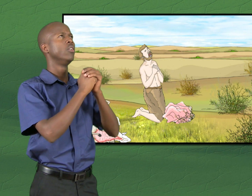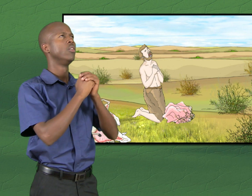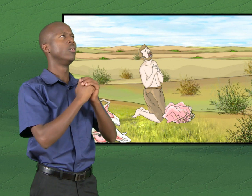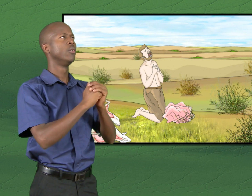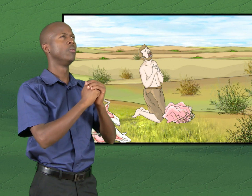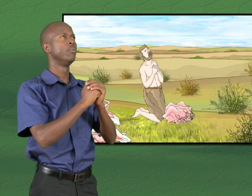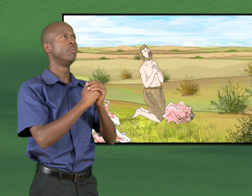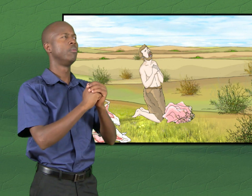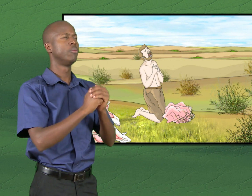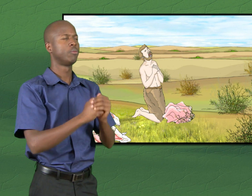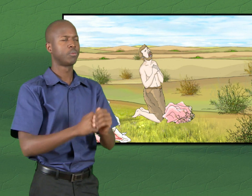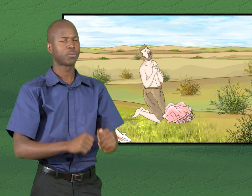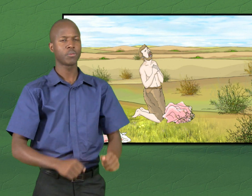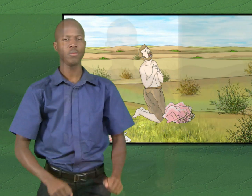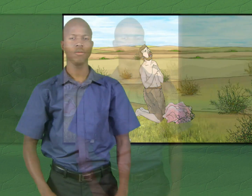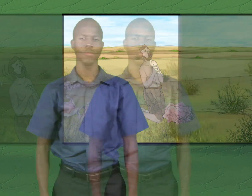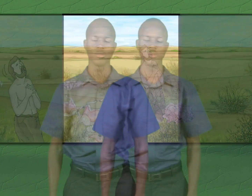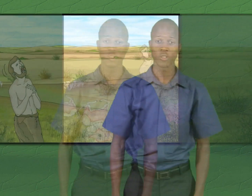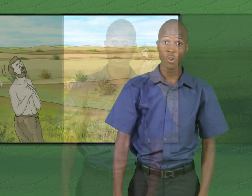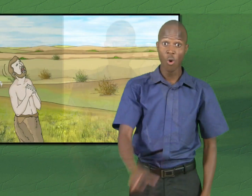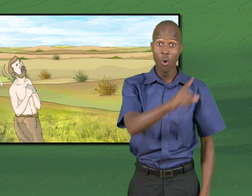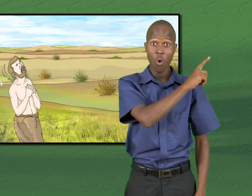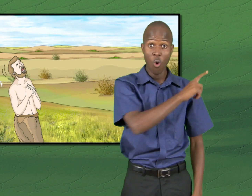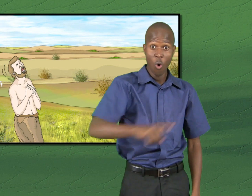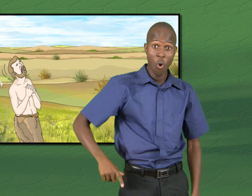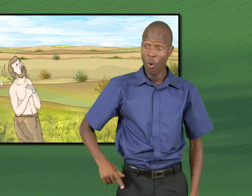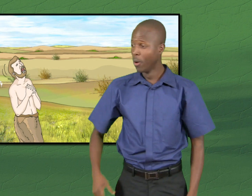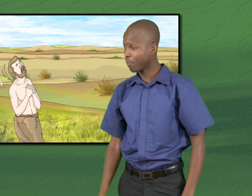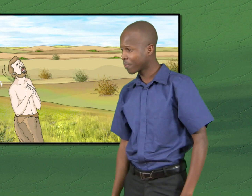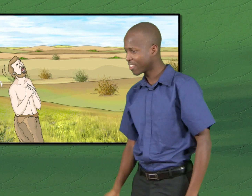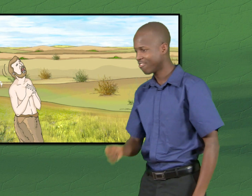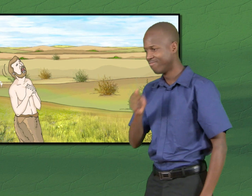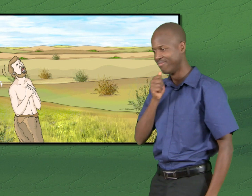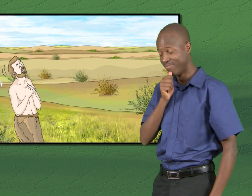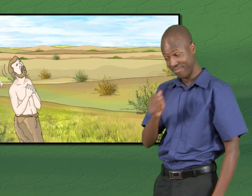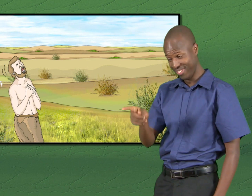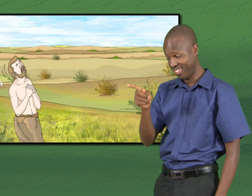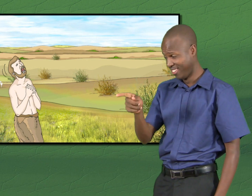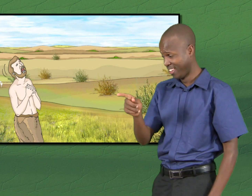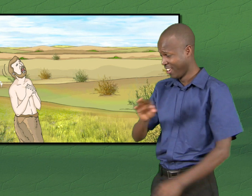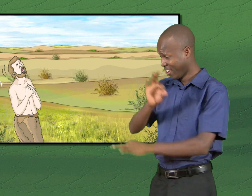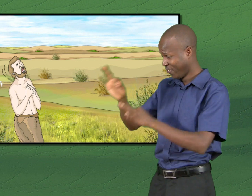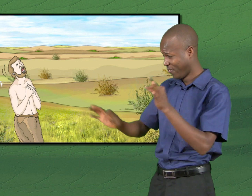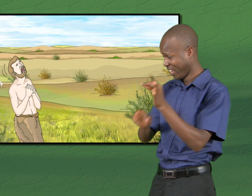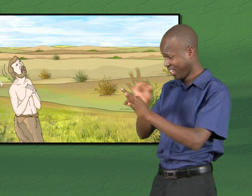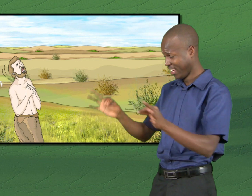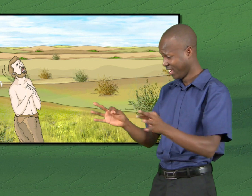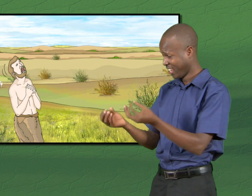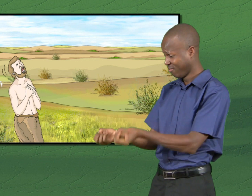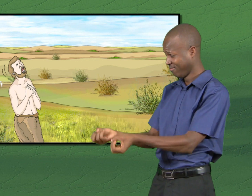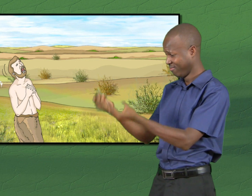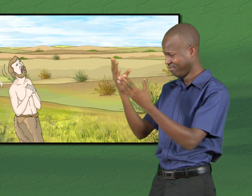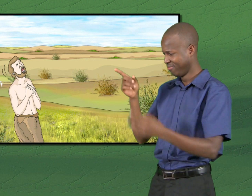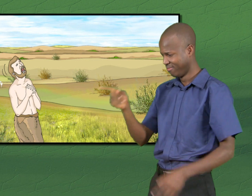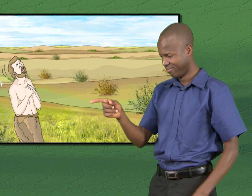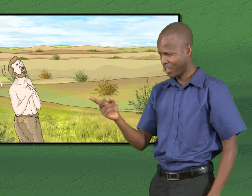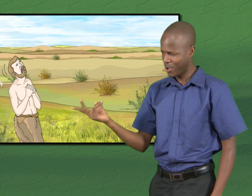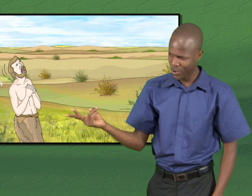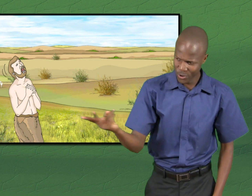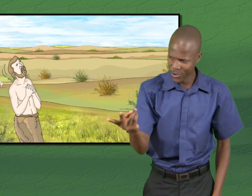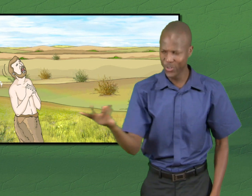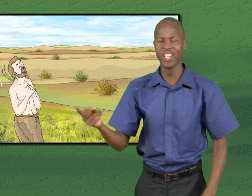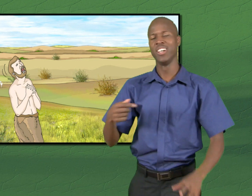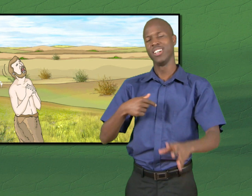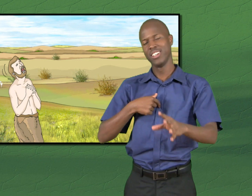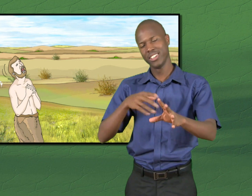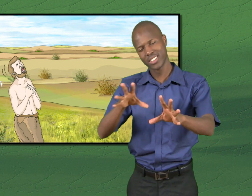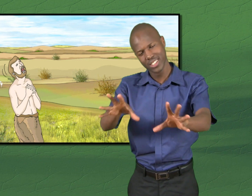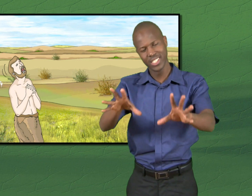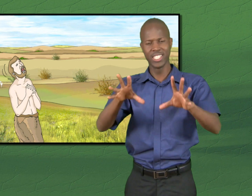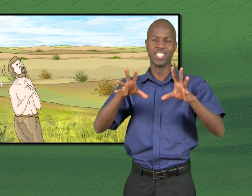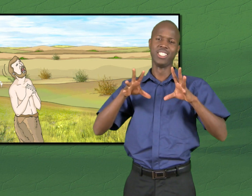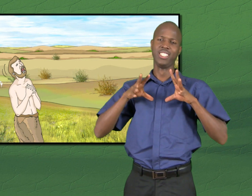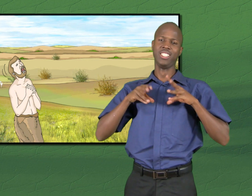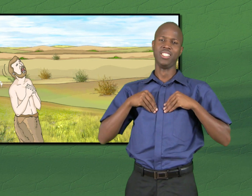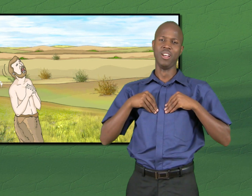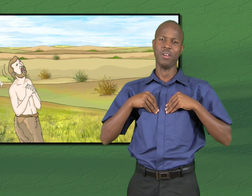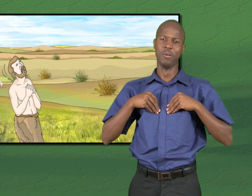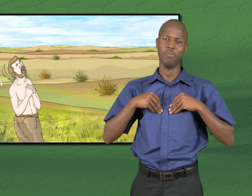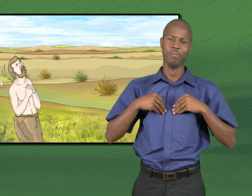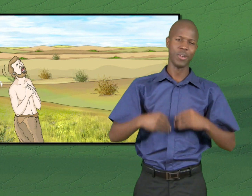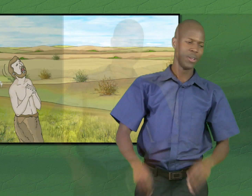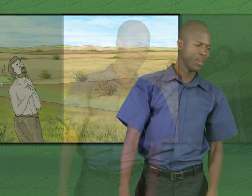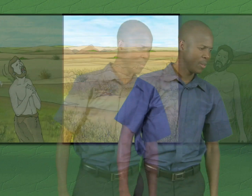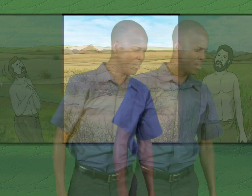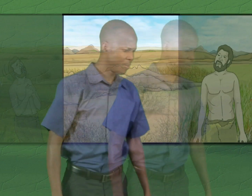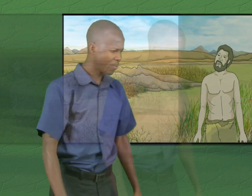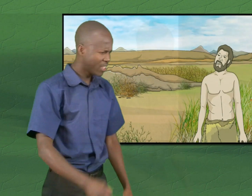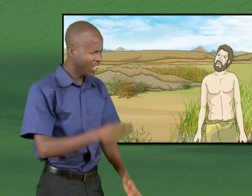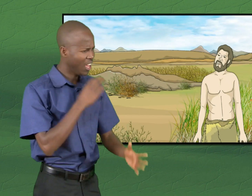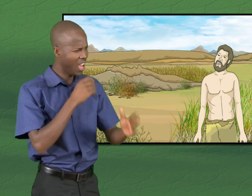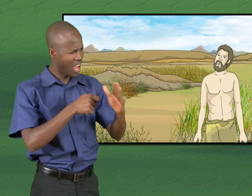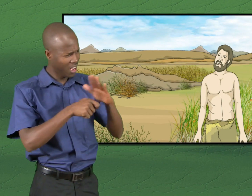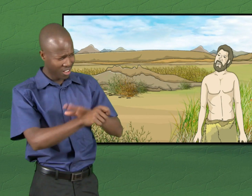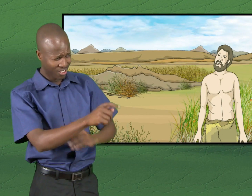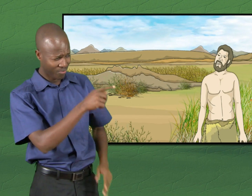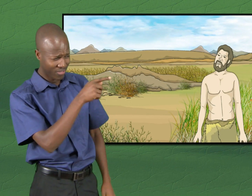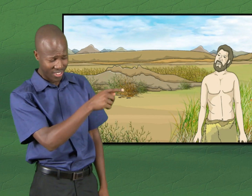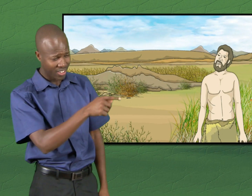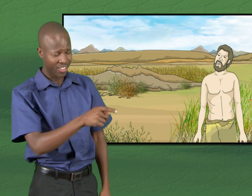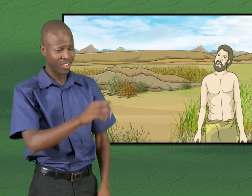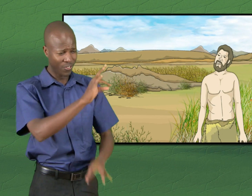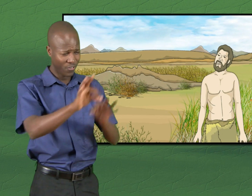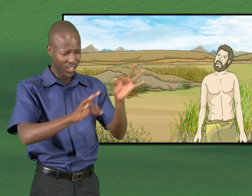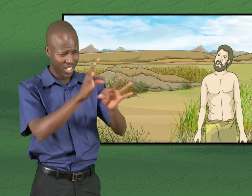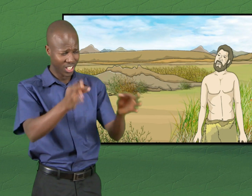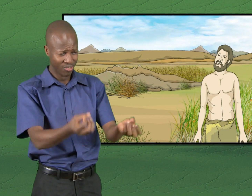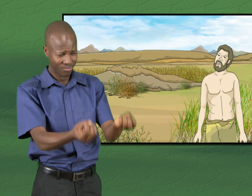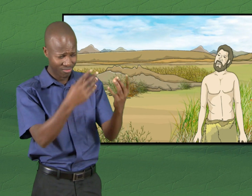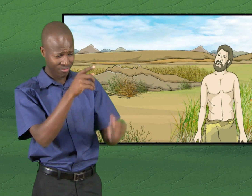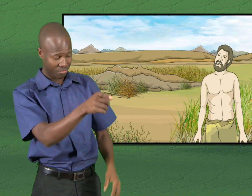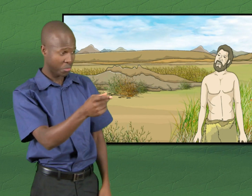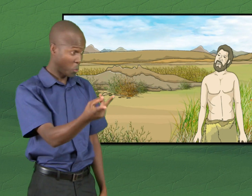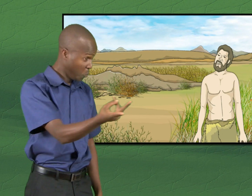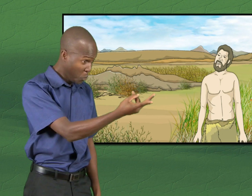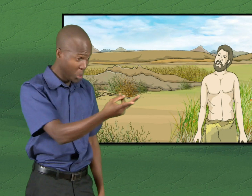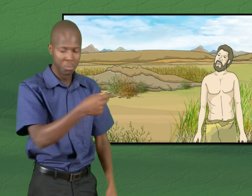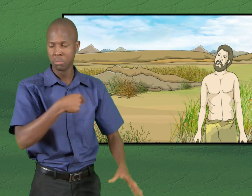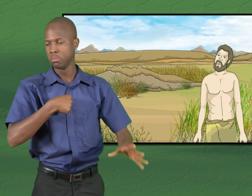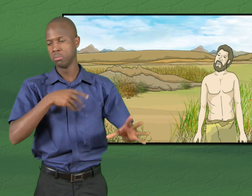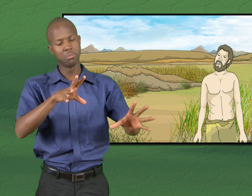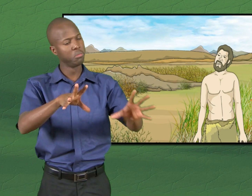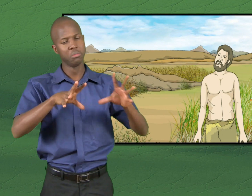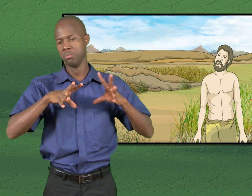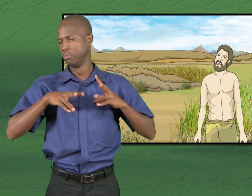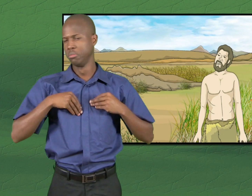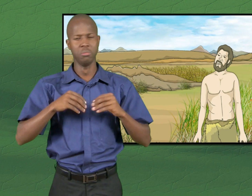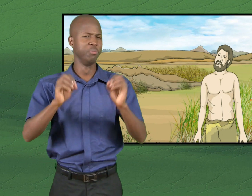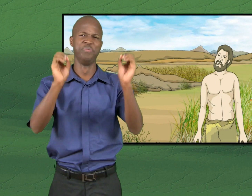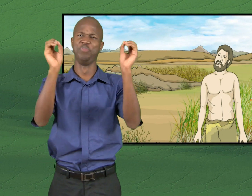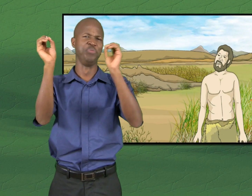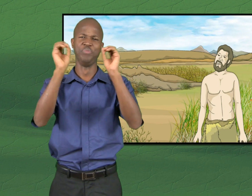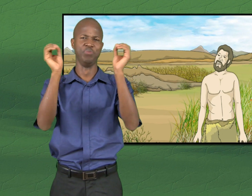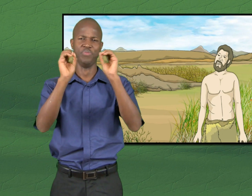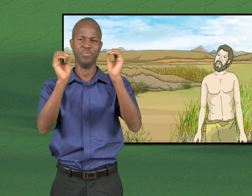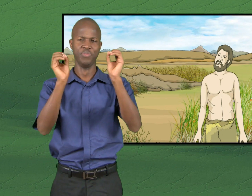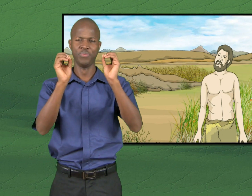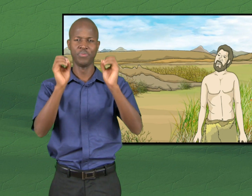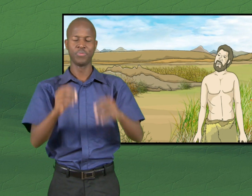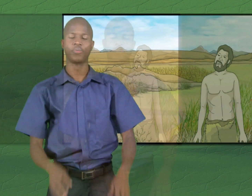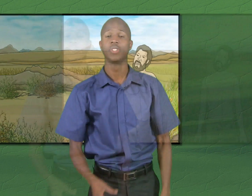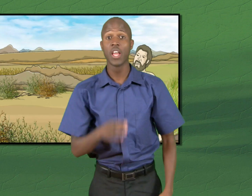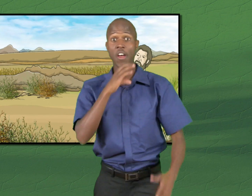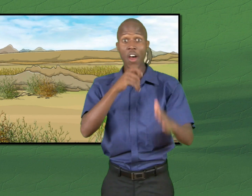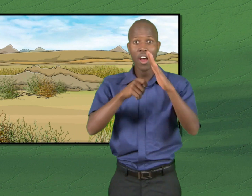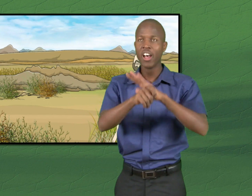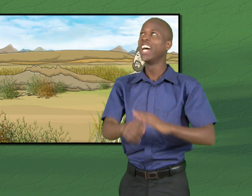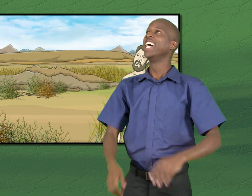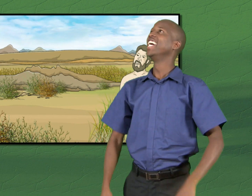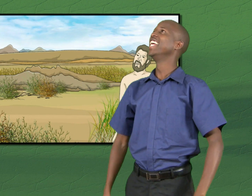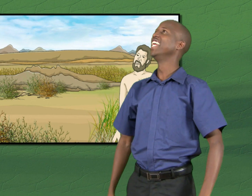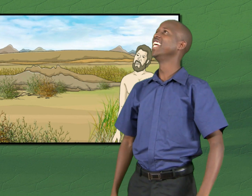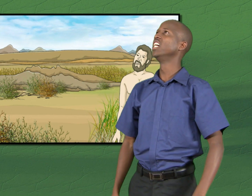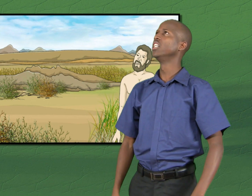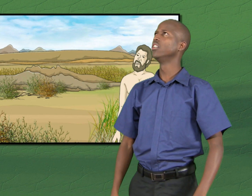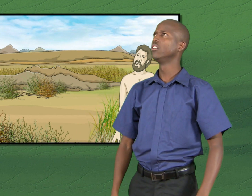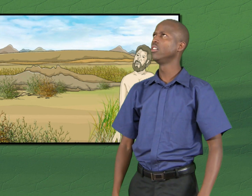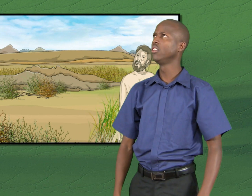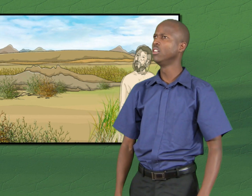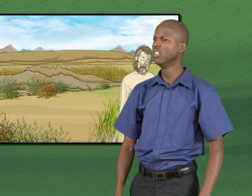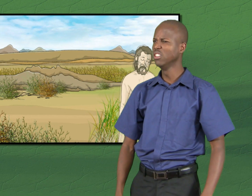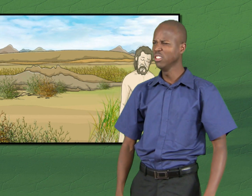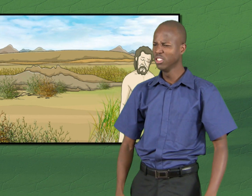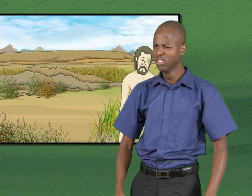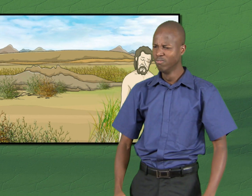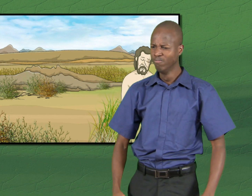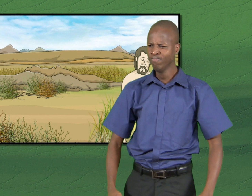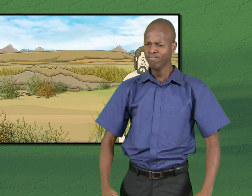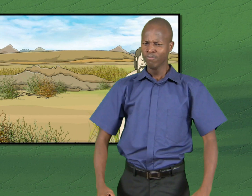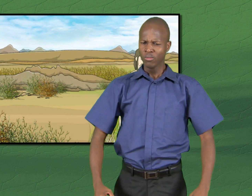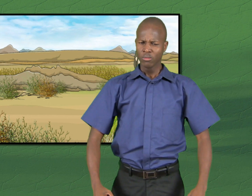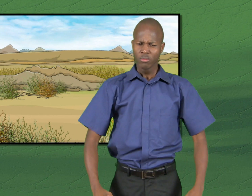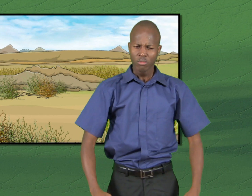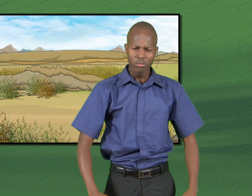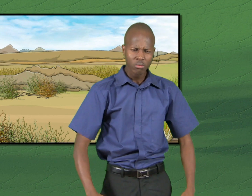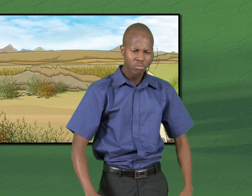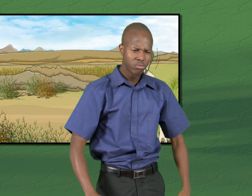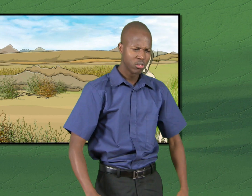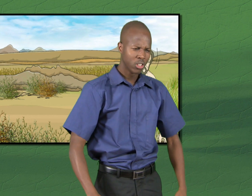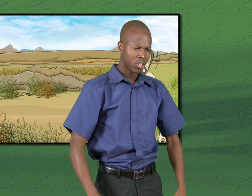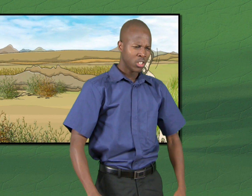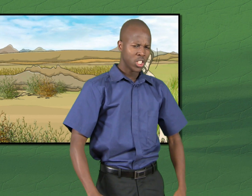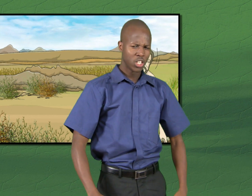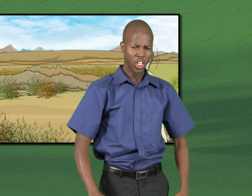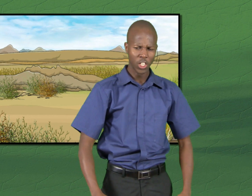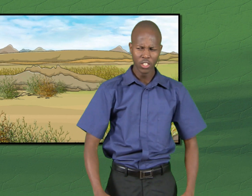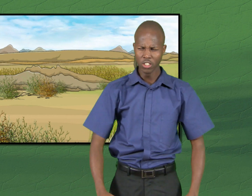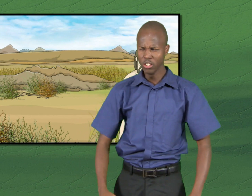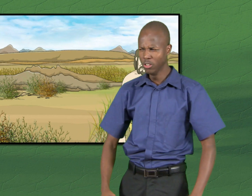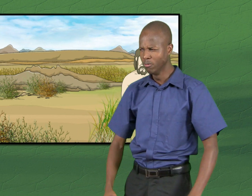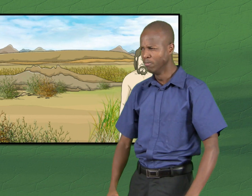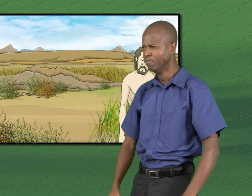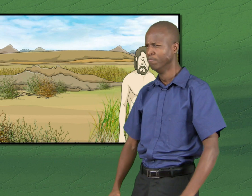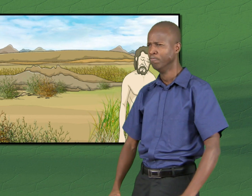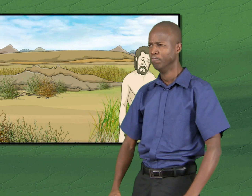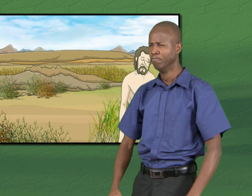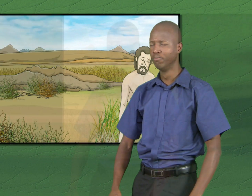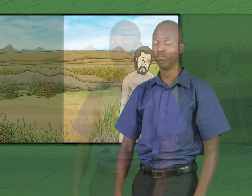And the LORD looked with favor on Abel and his offering, but He had no regard for Cain and his offering.